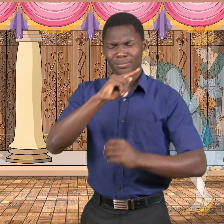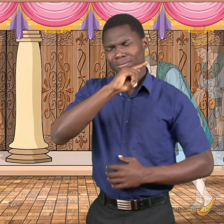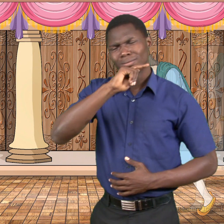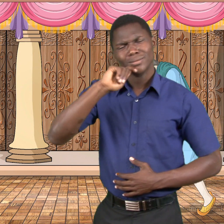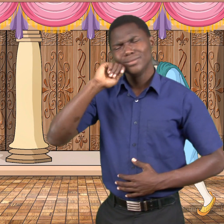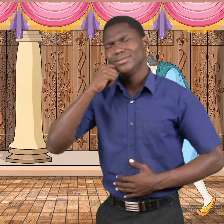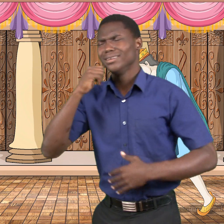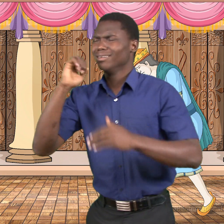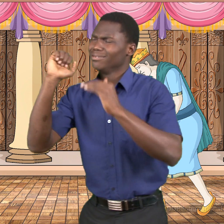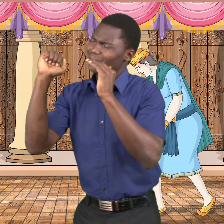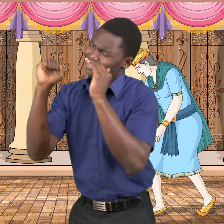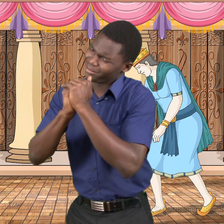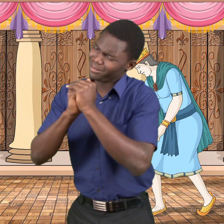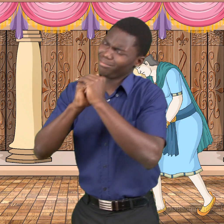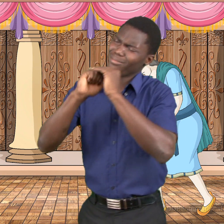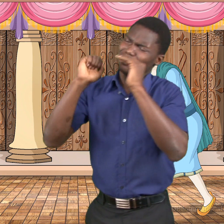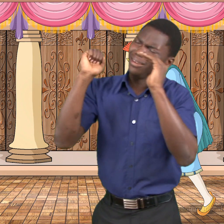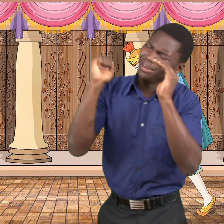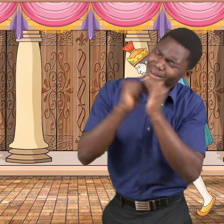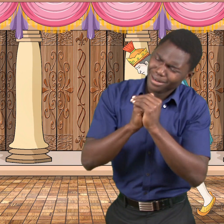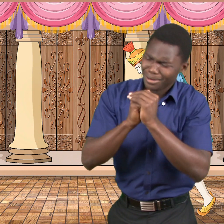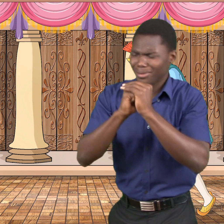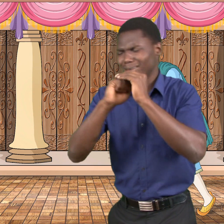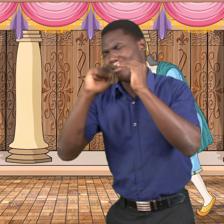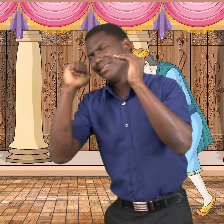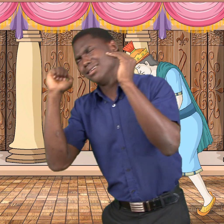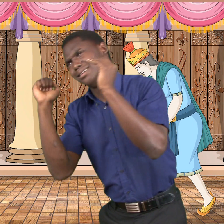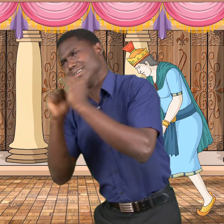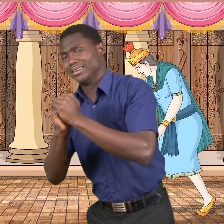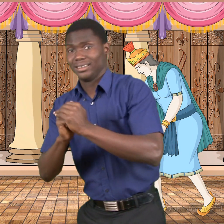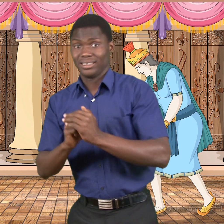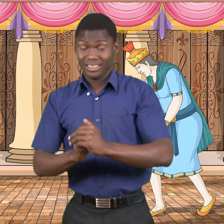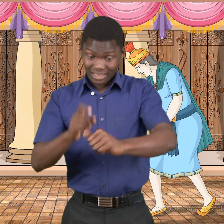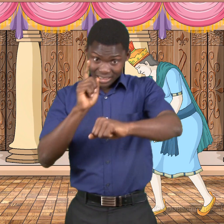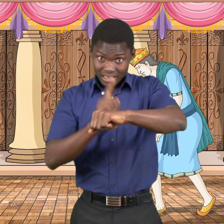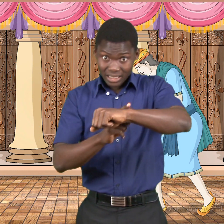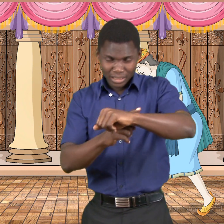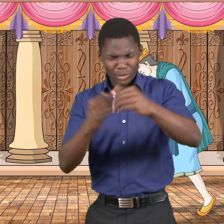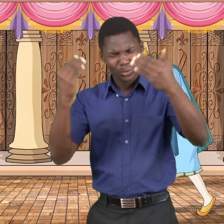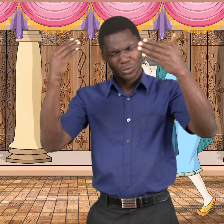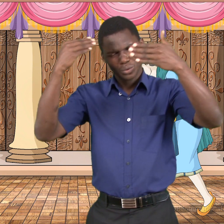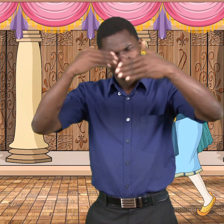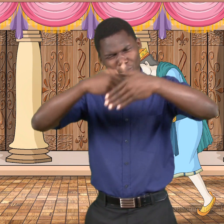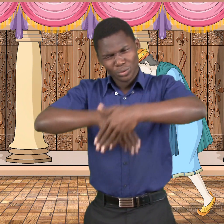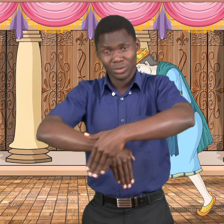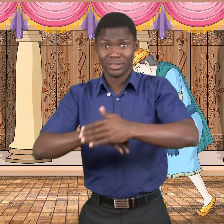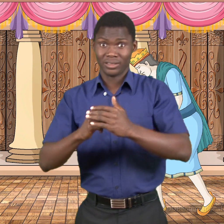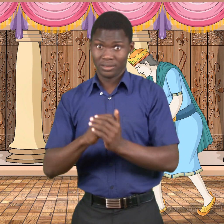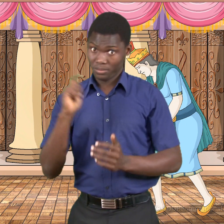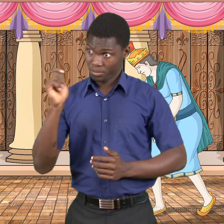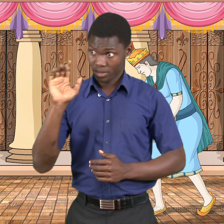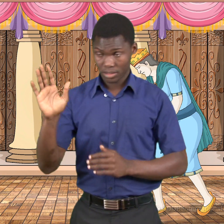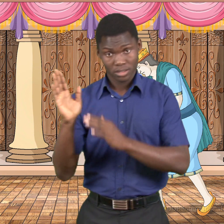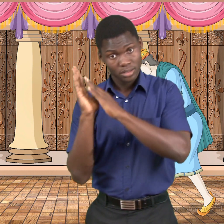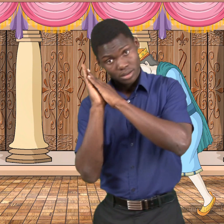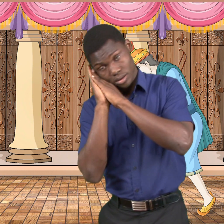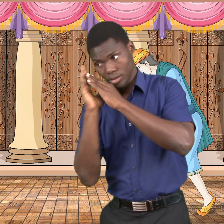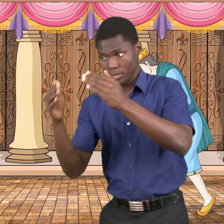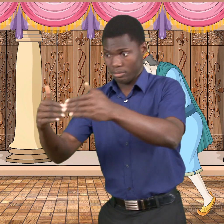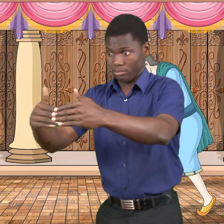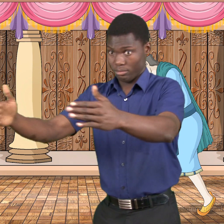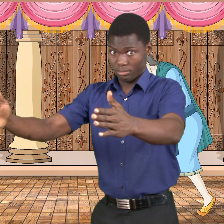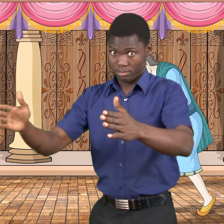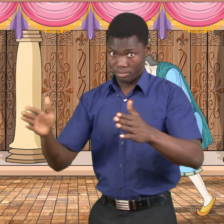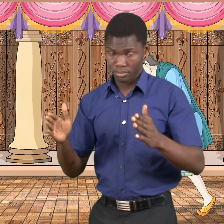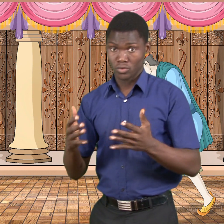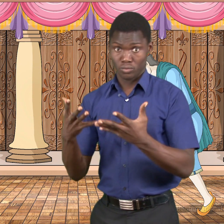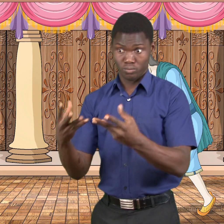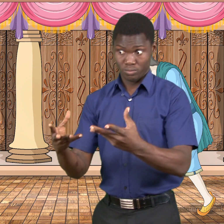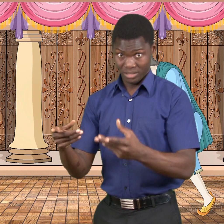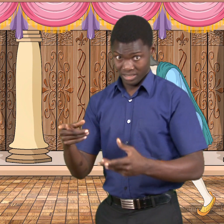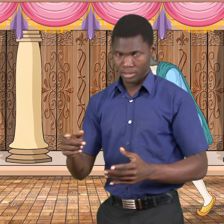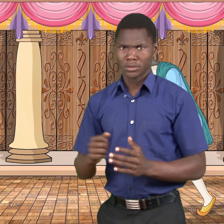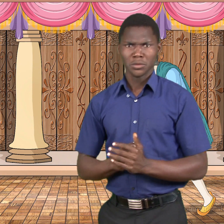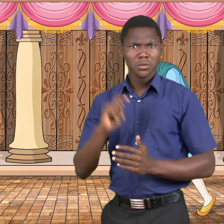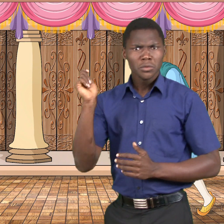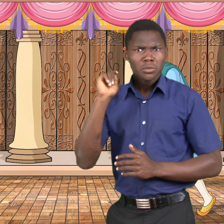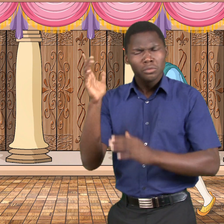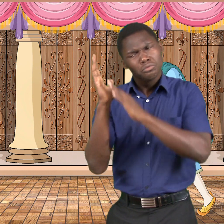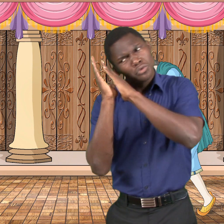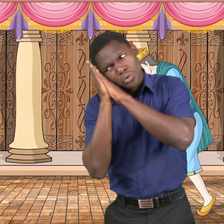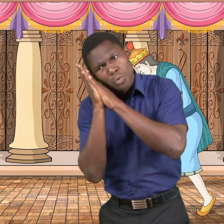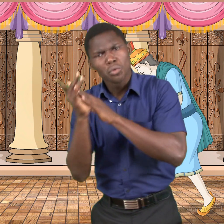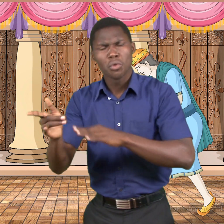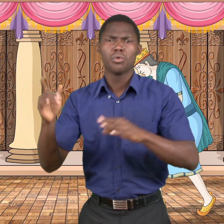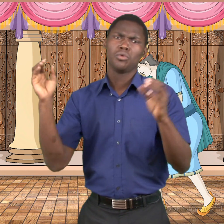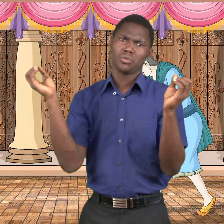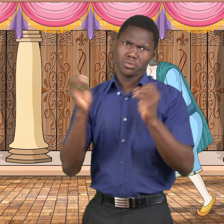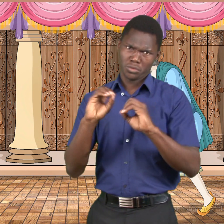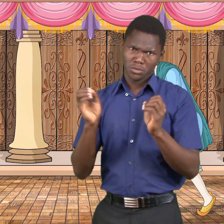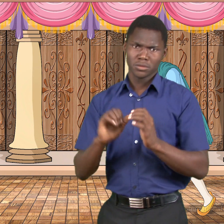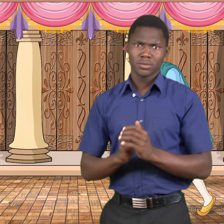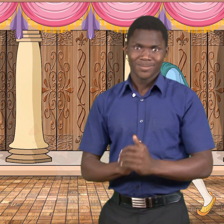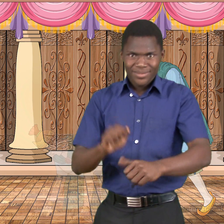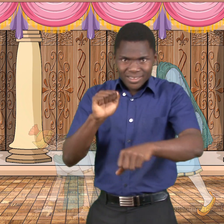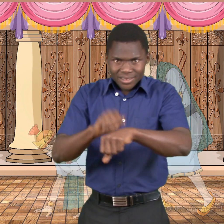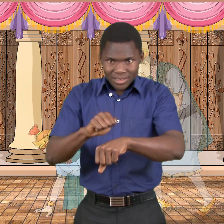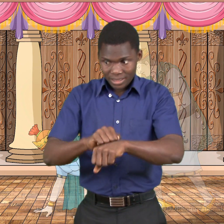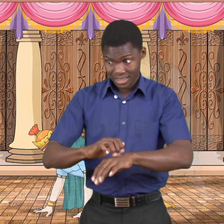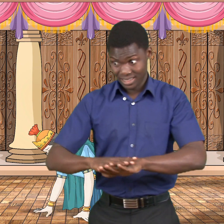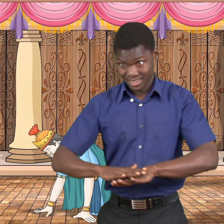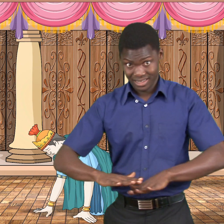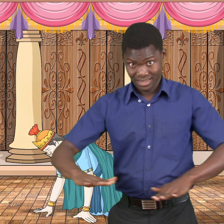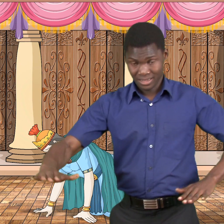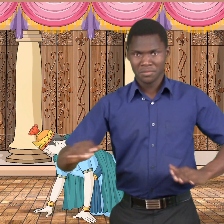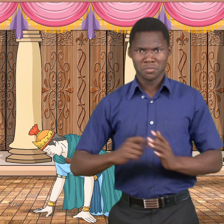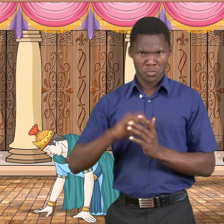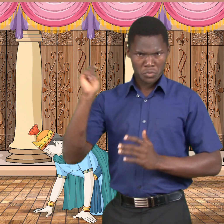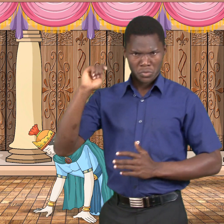David pleaded with God for the boy.